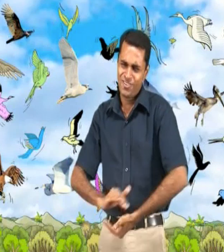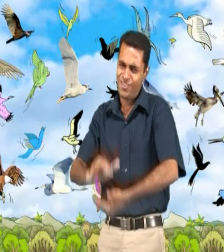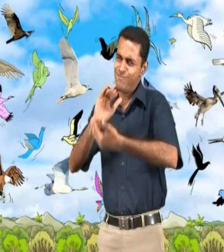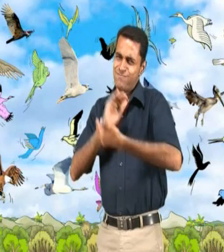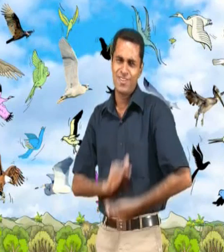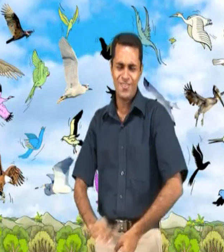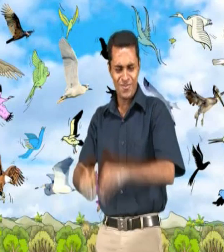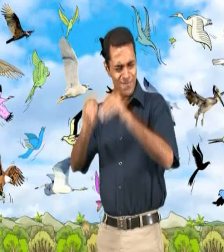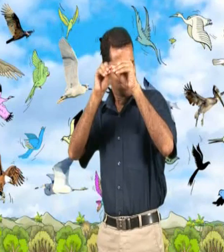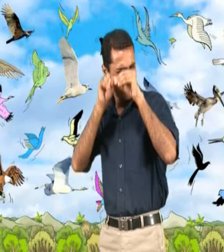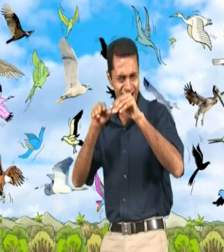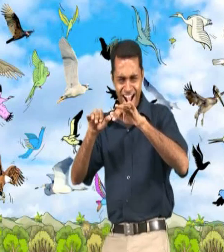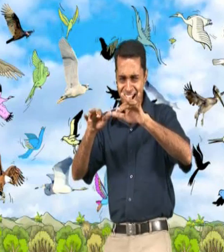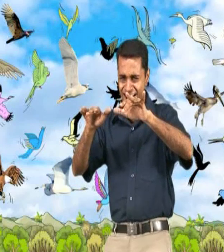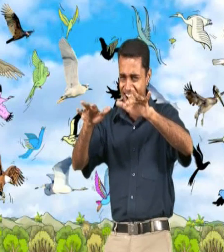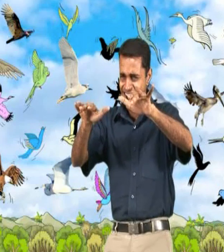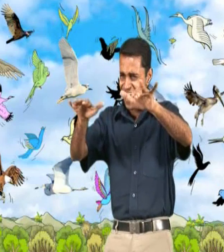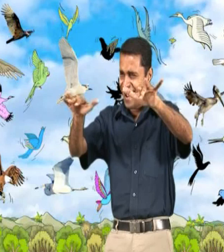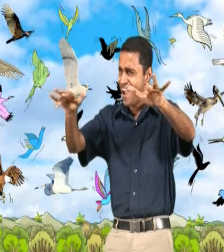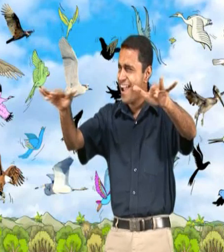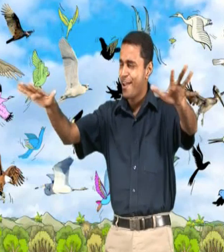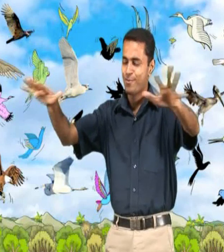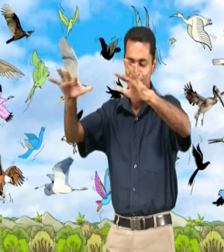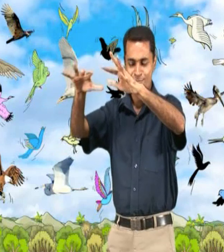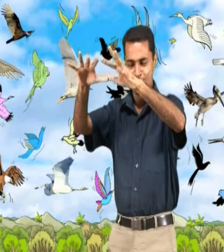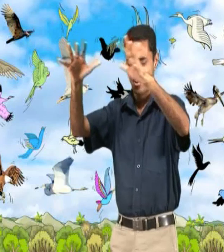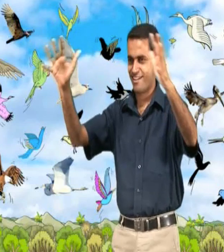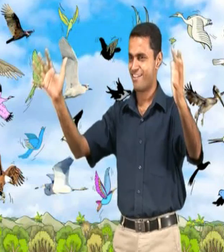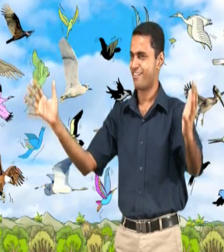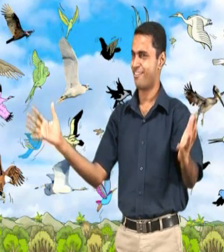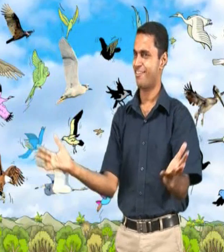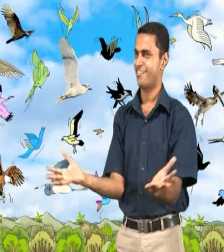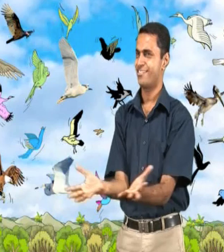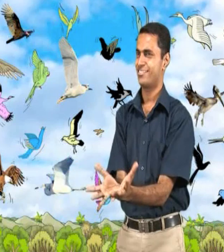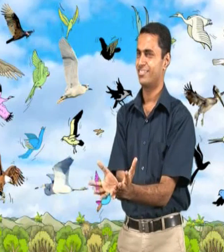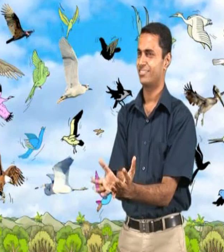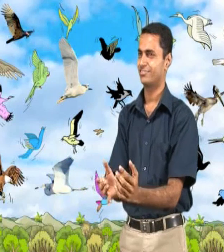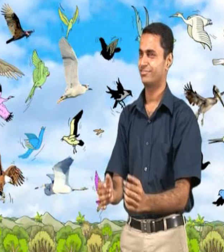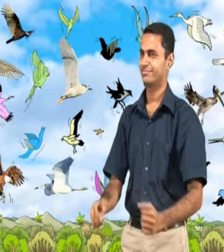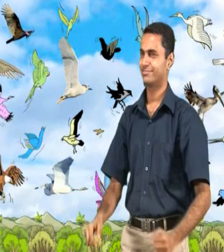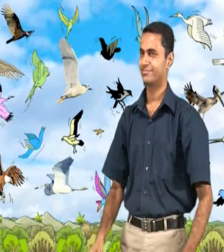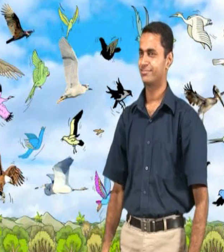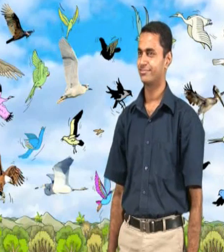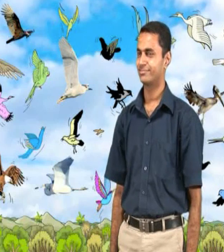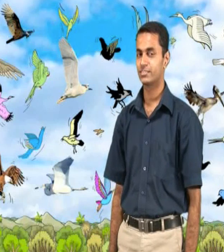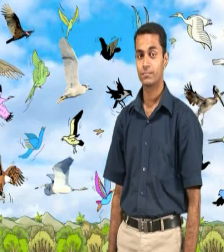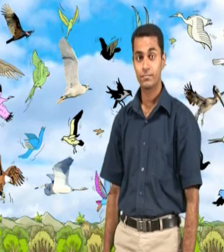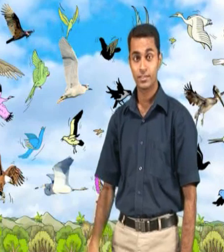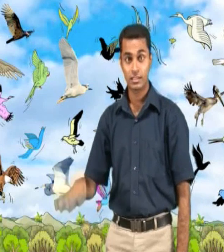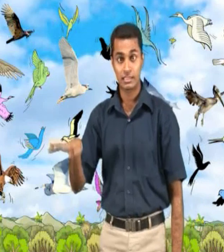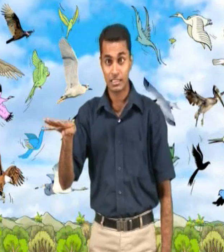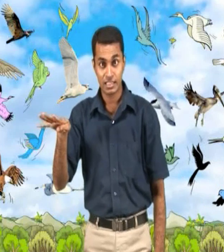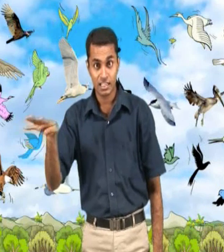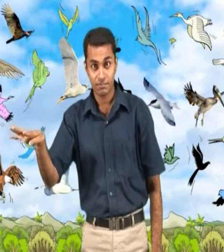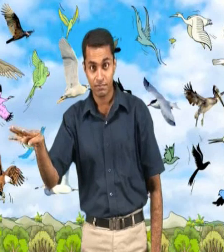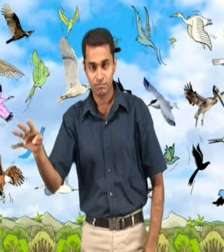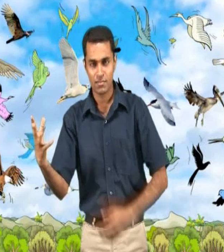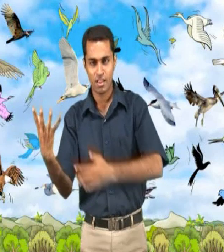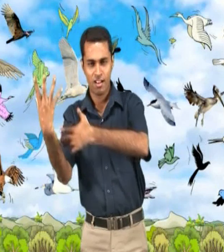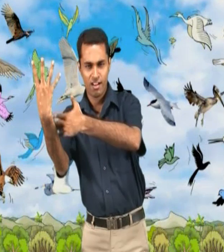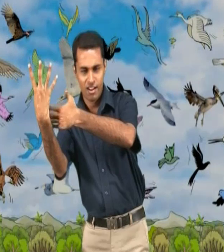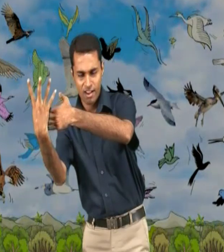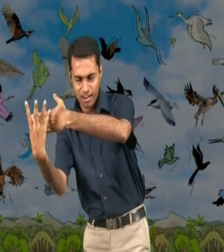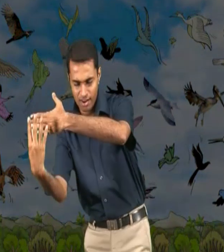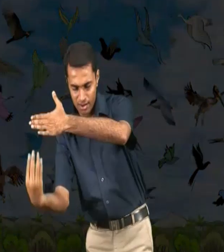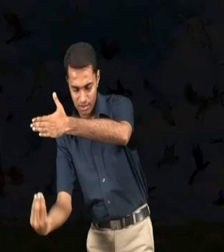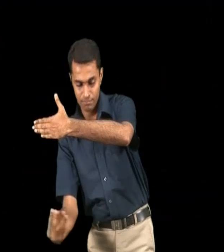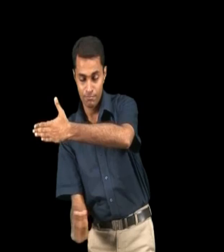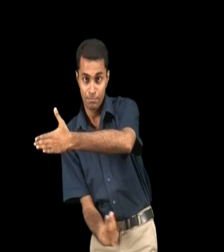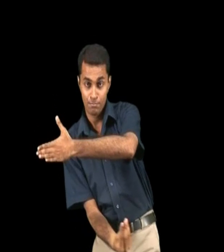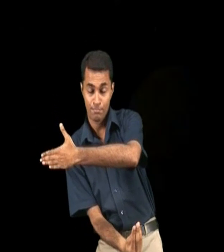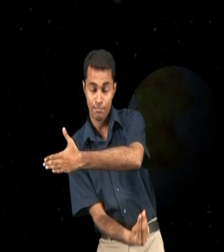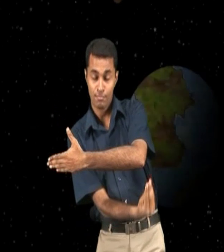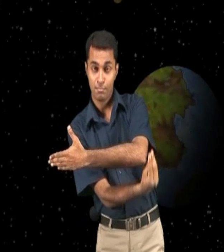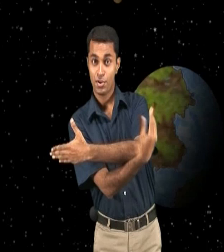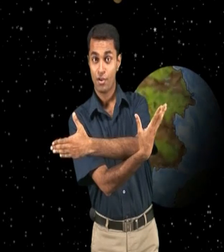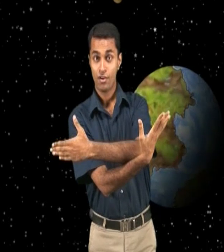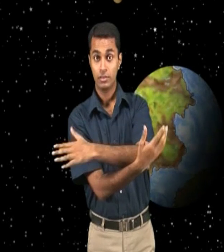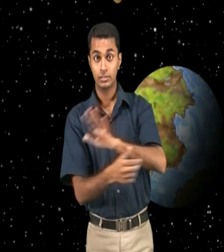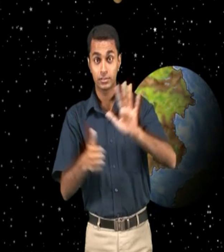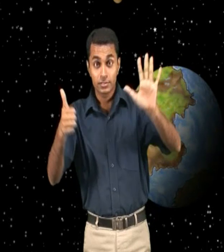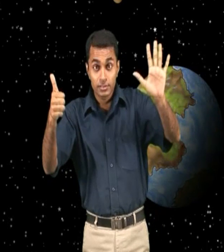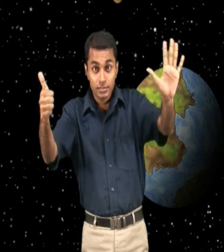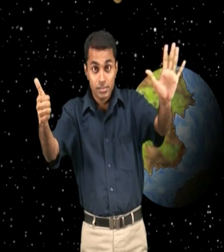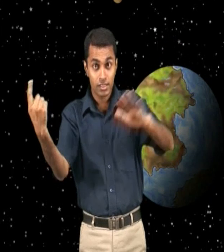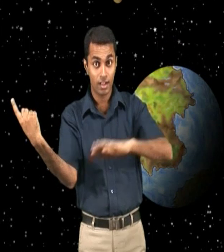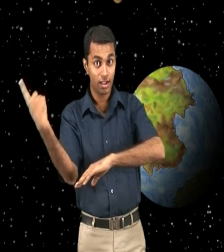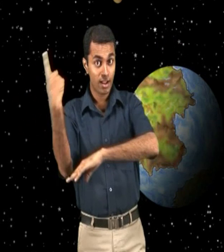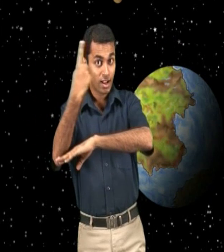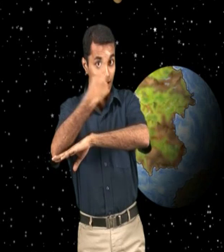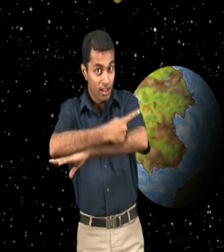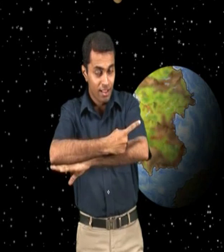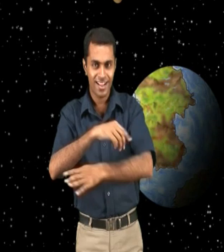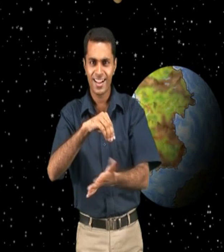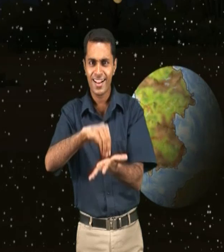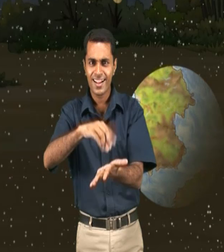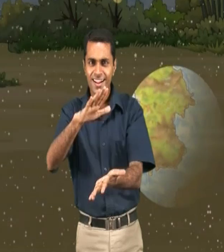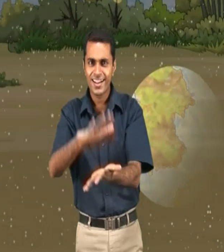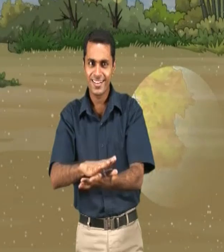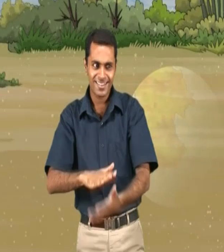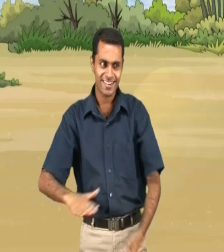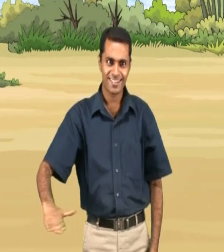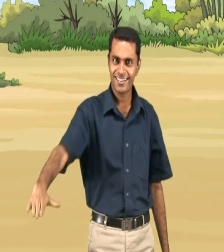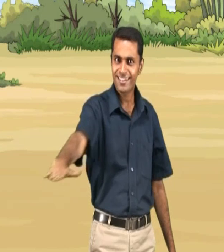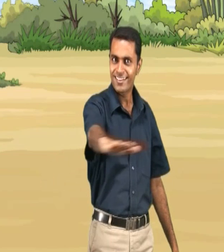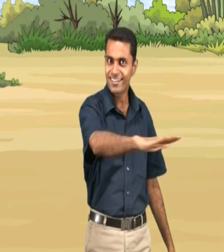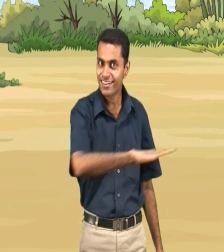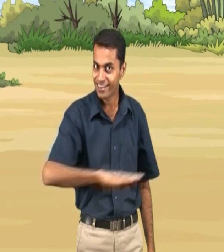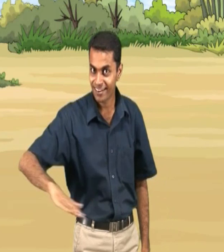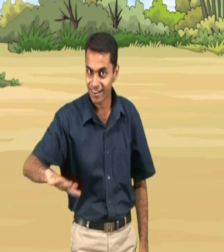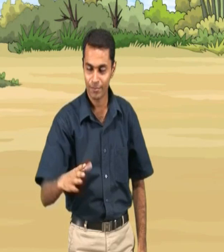And there was evening, and there was morning—the fifth day.